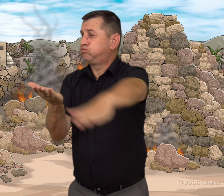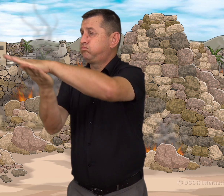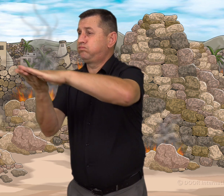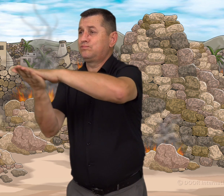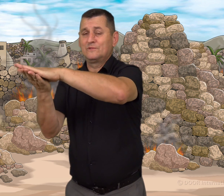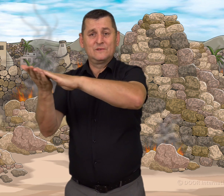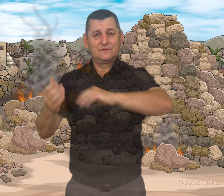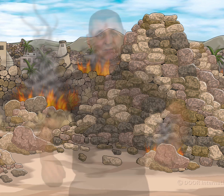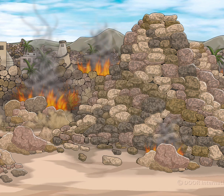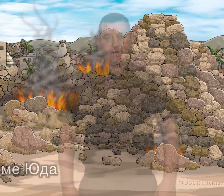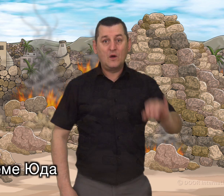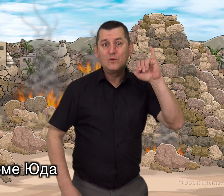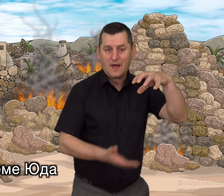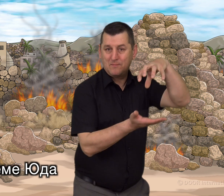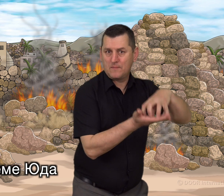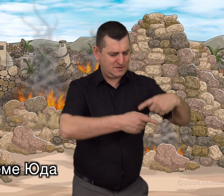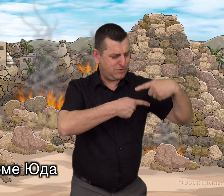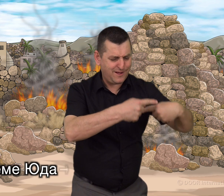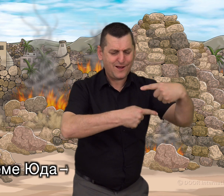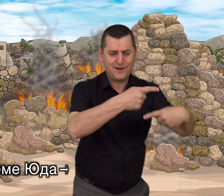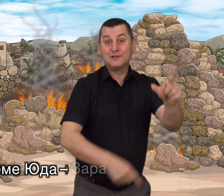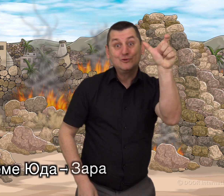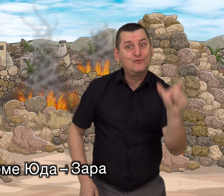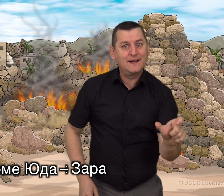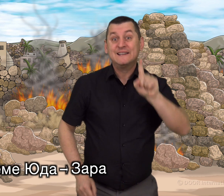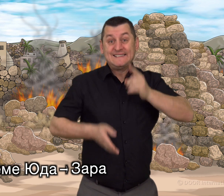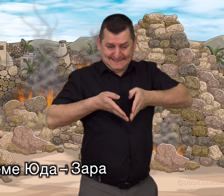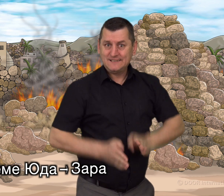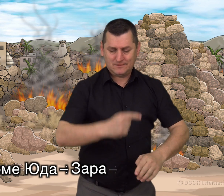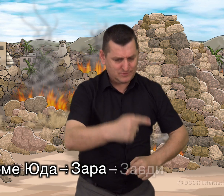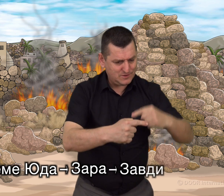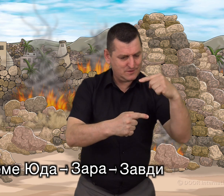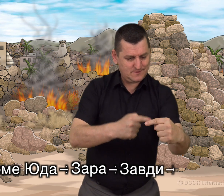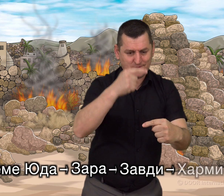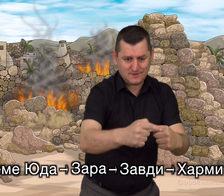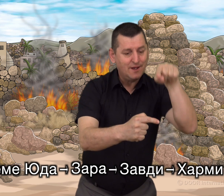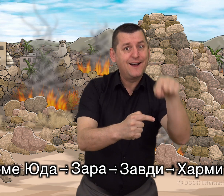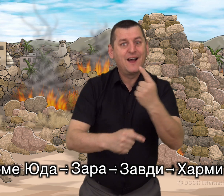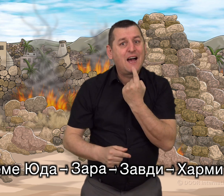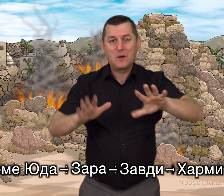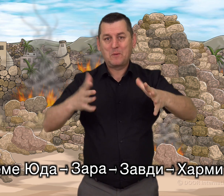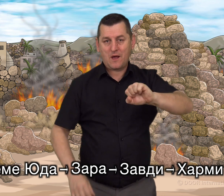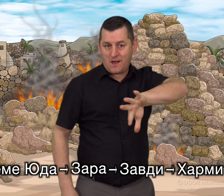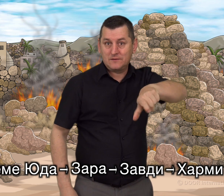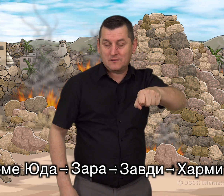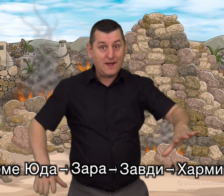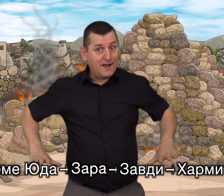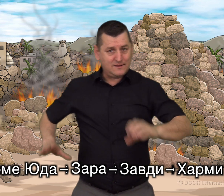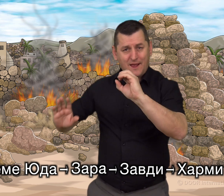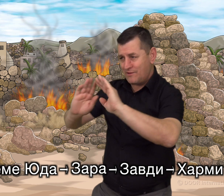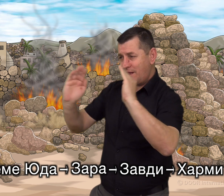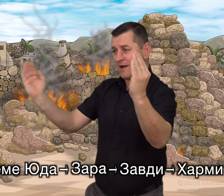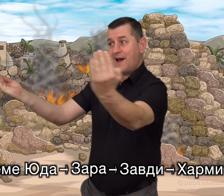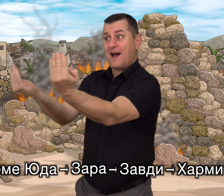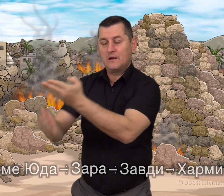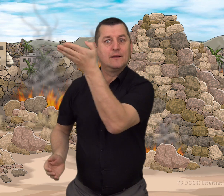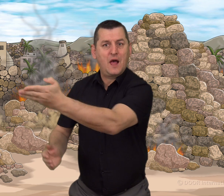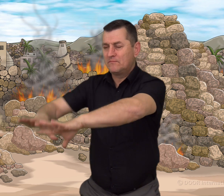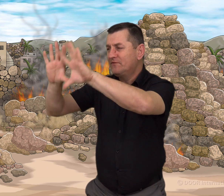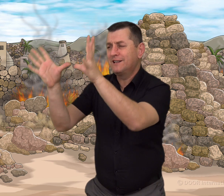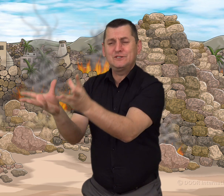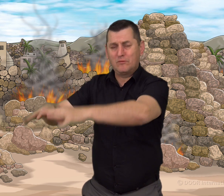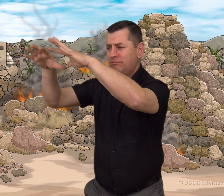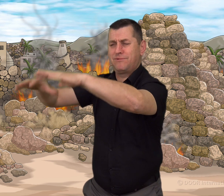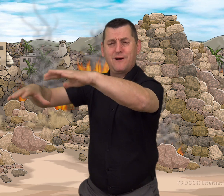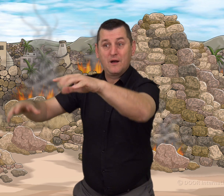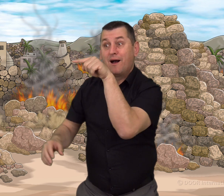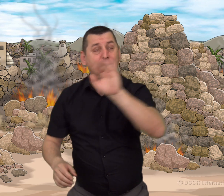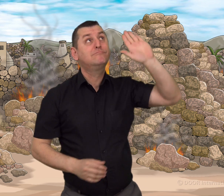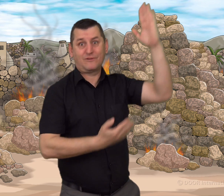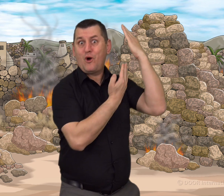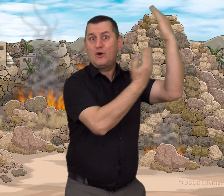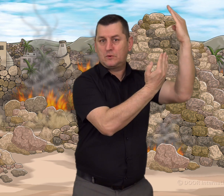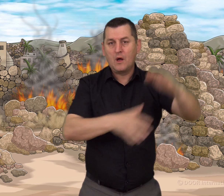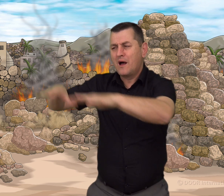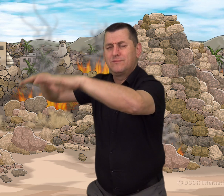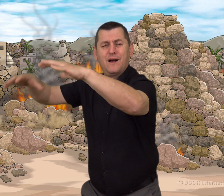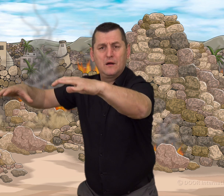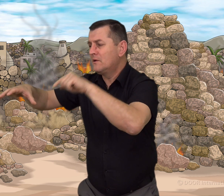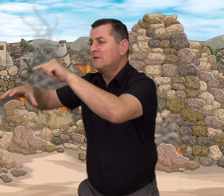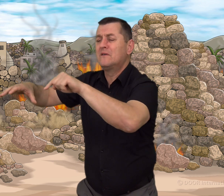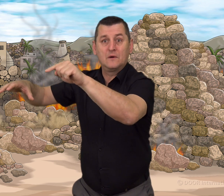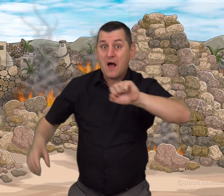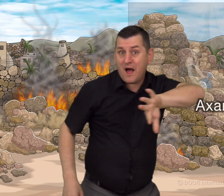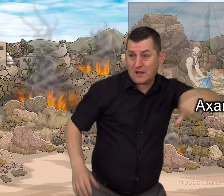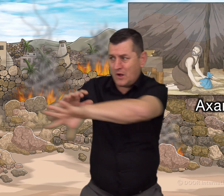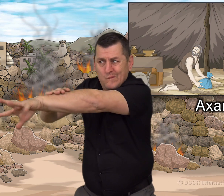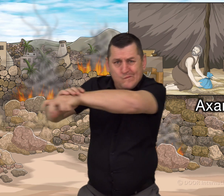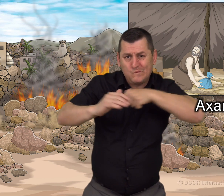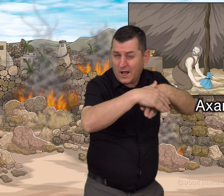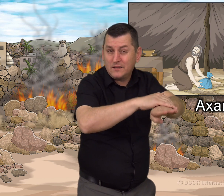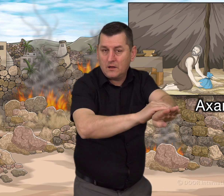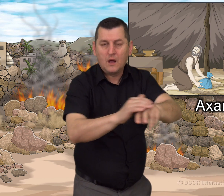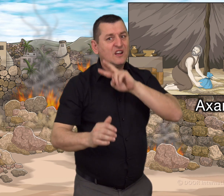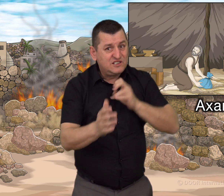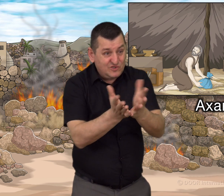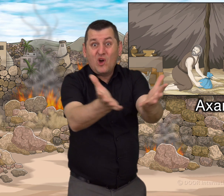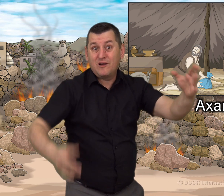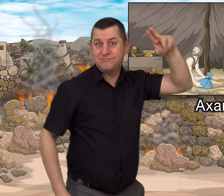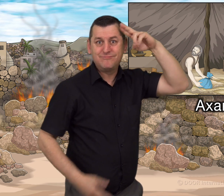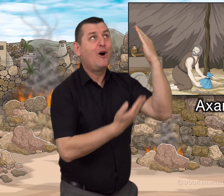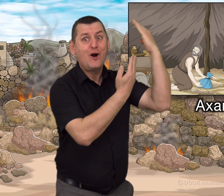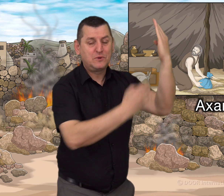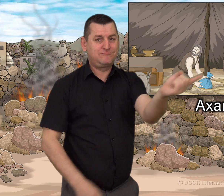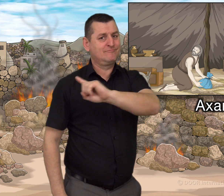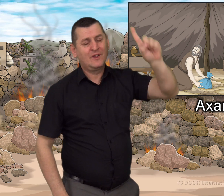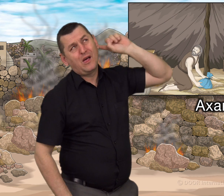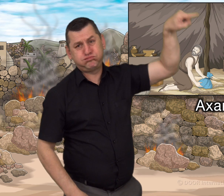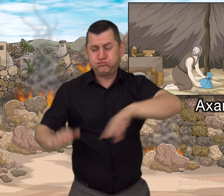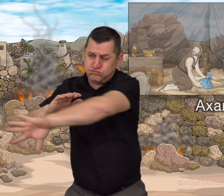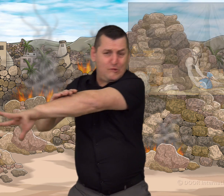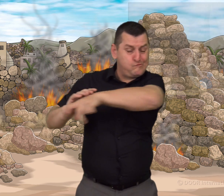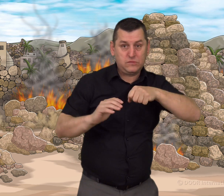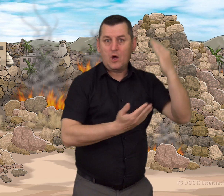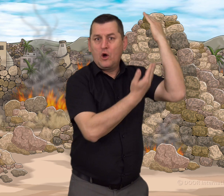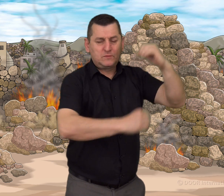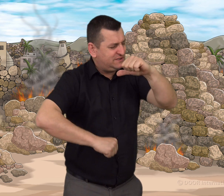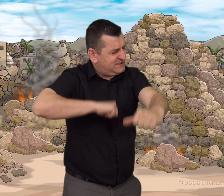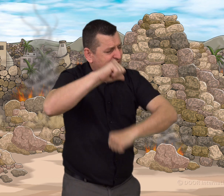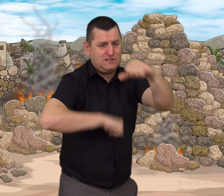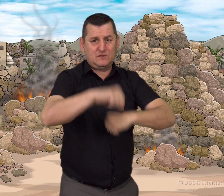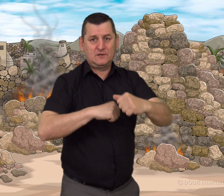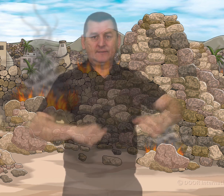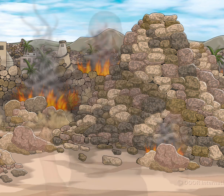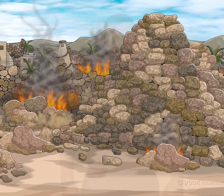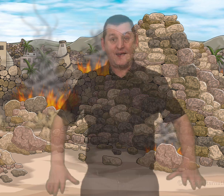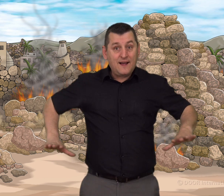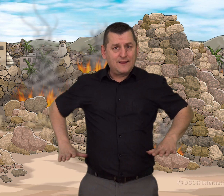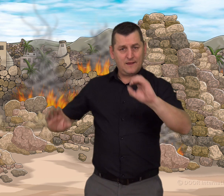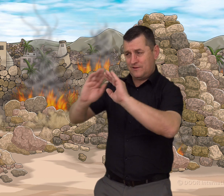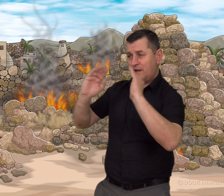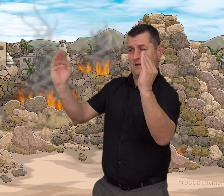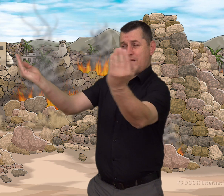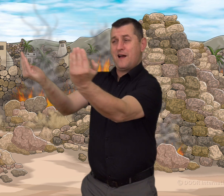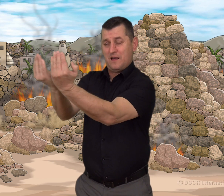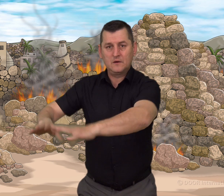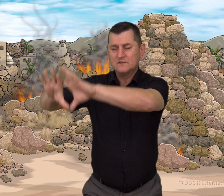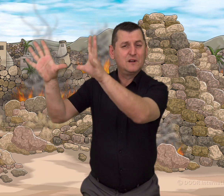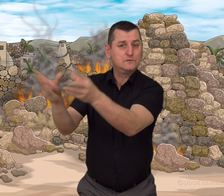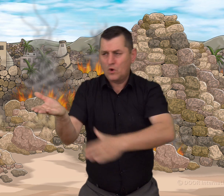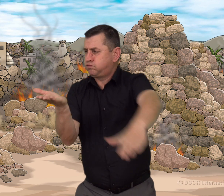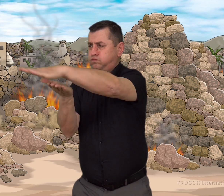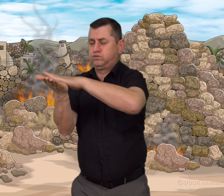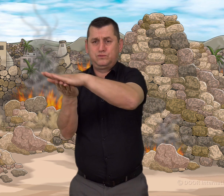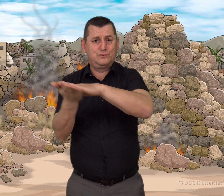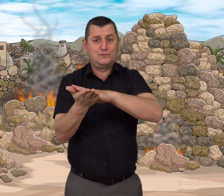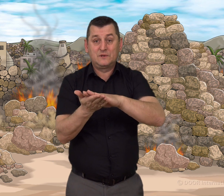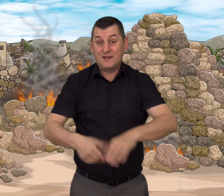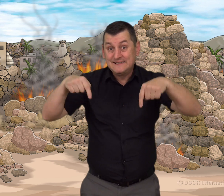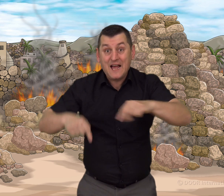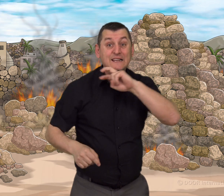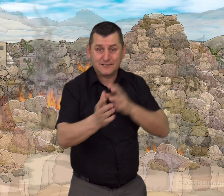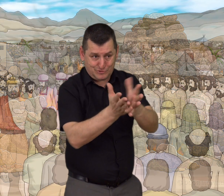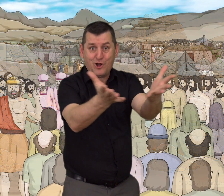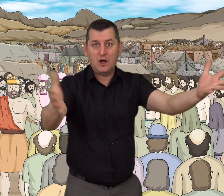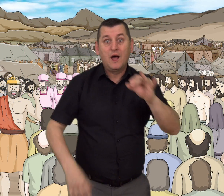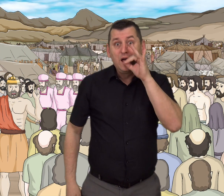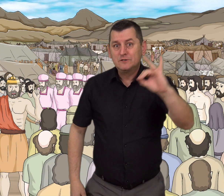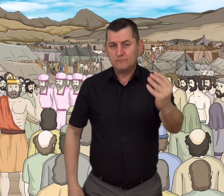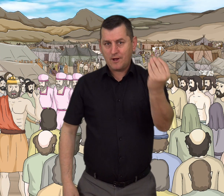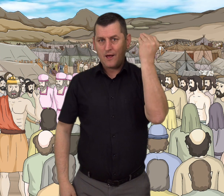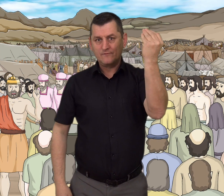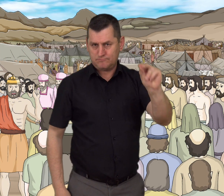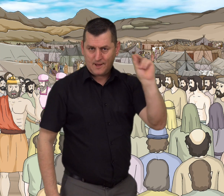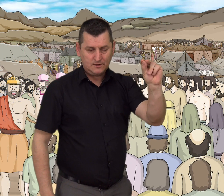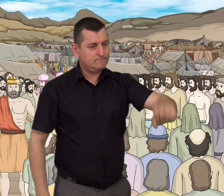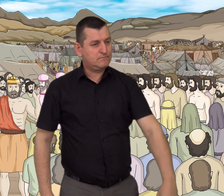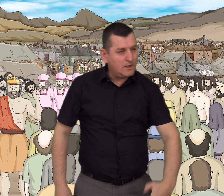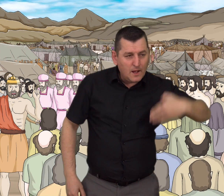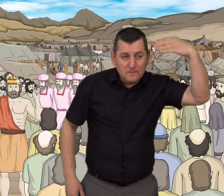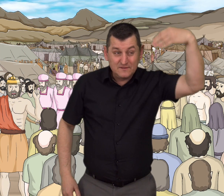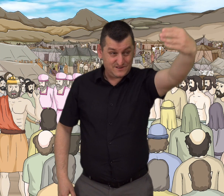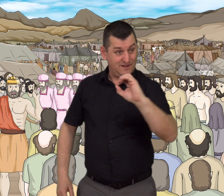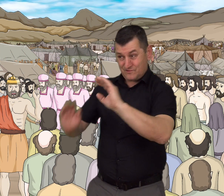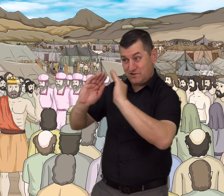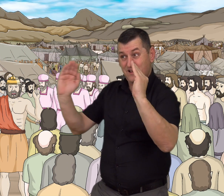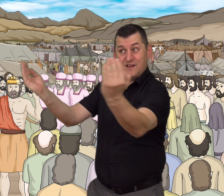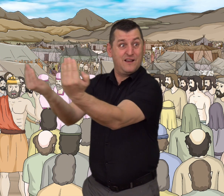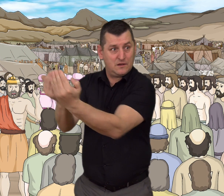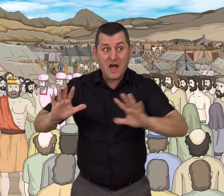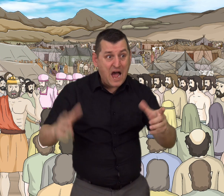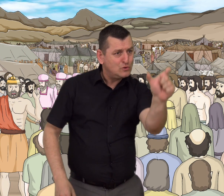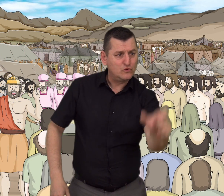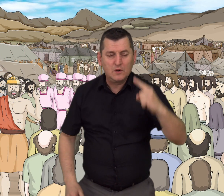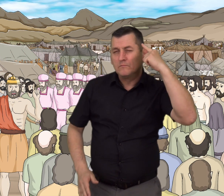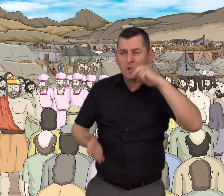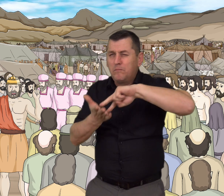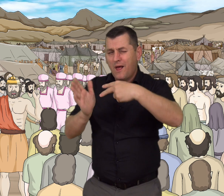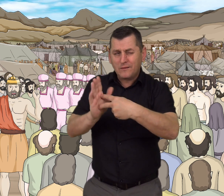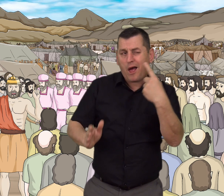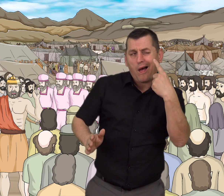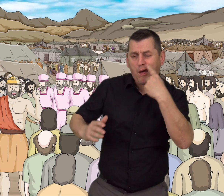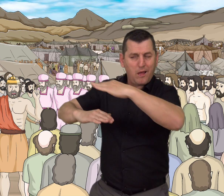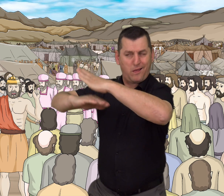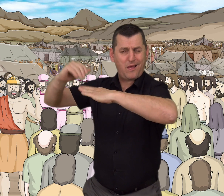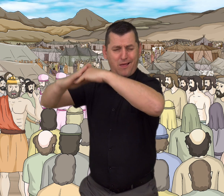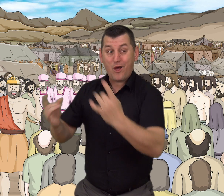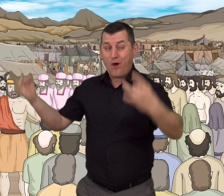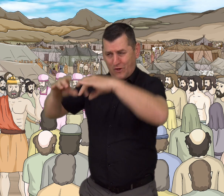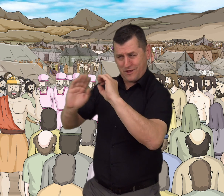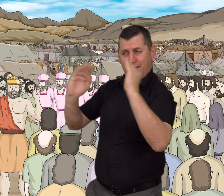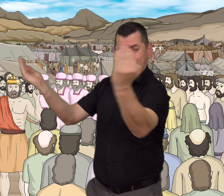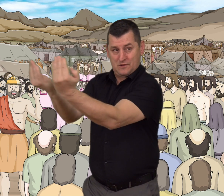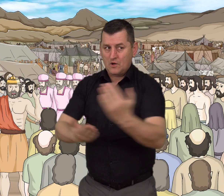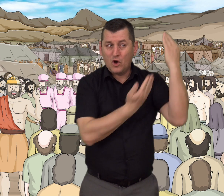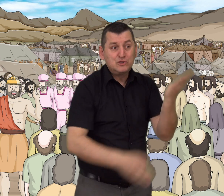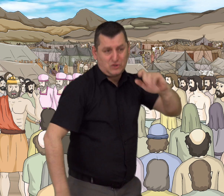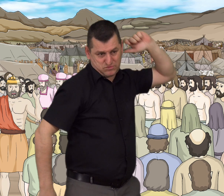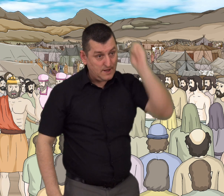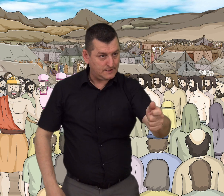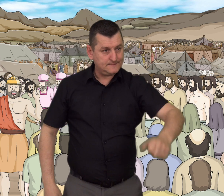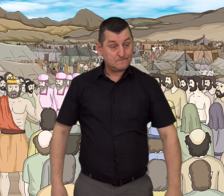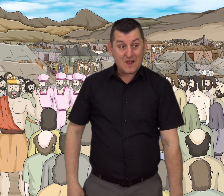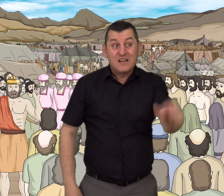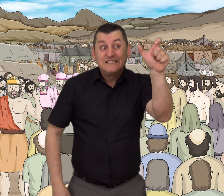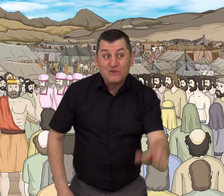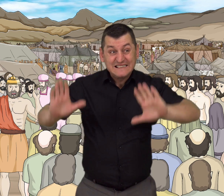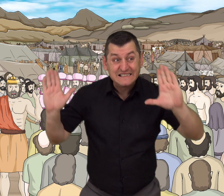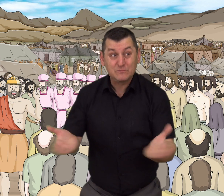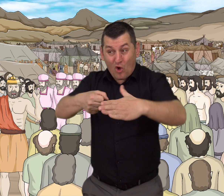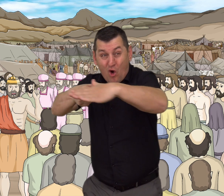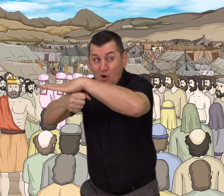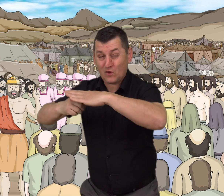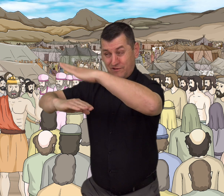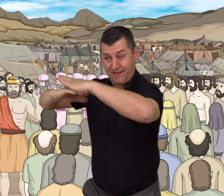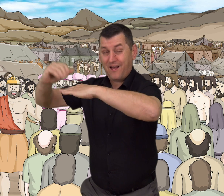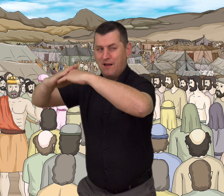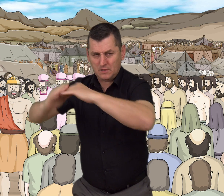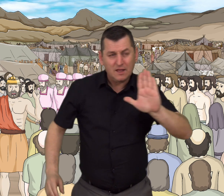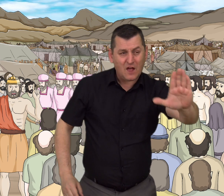Achan son of Carmi, the son of Zabdi, the son of Zerah, of the tribe of Judah, took some of what was set apart.